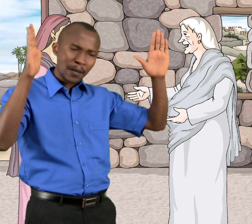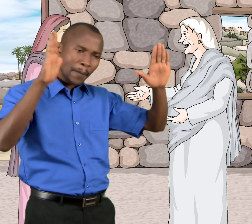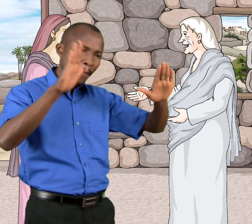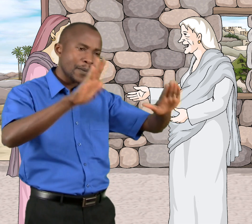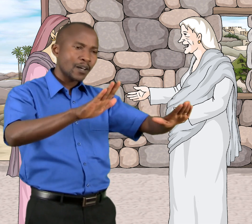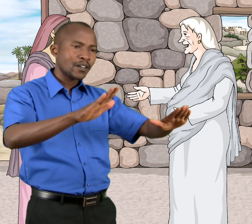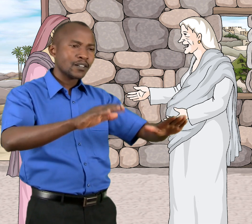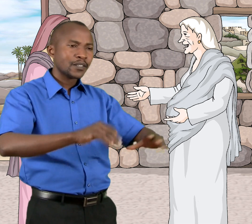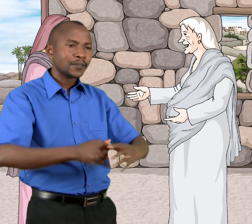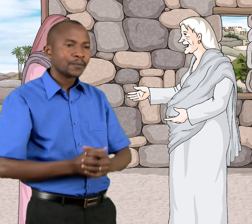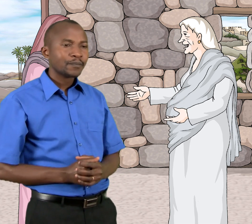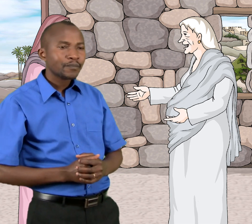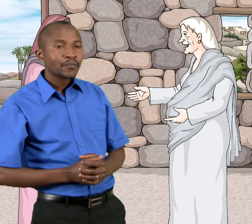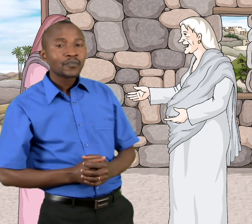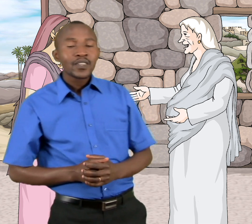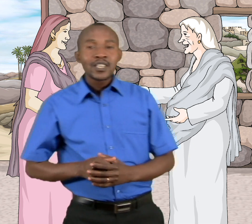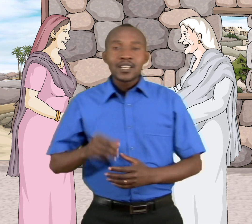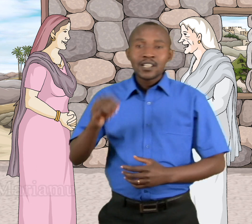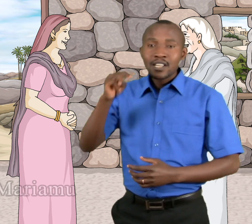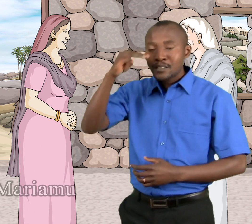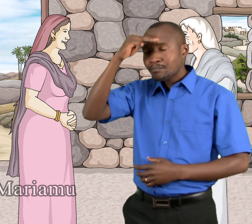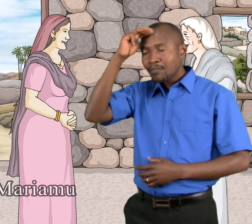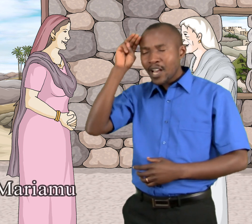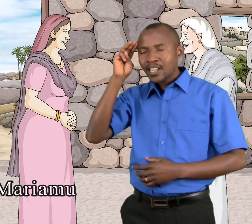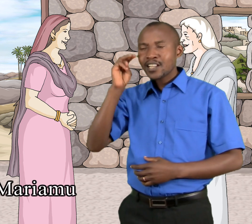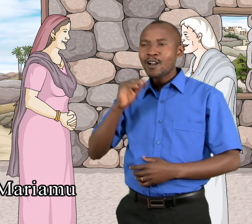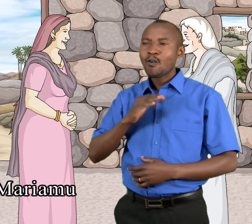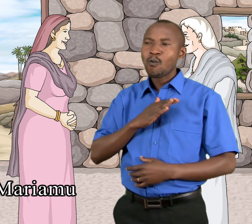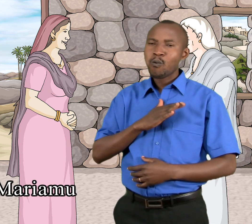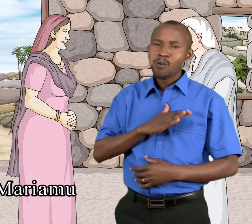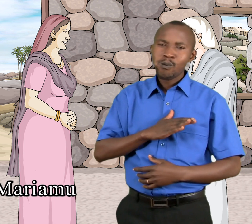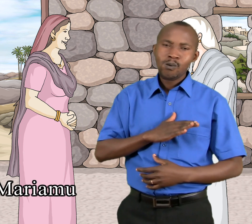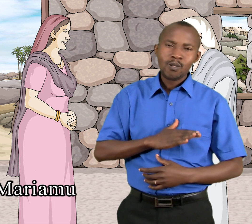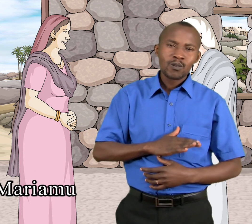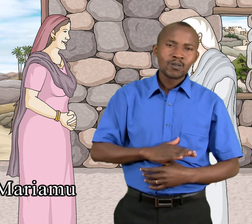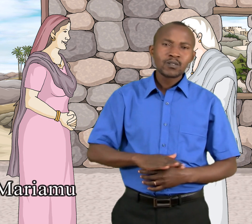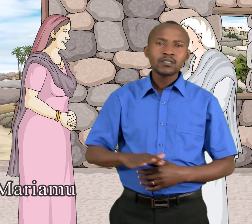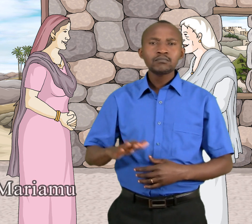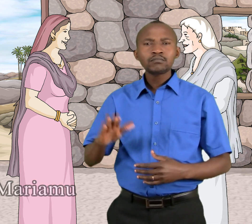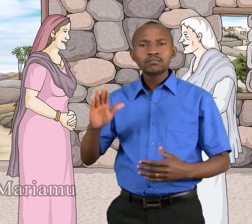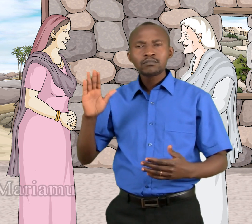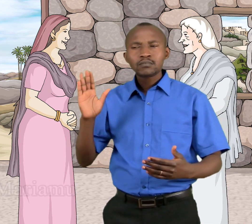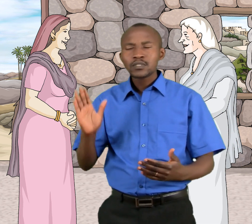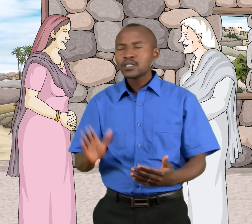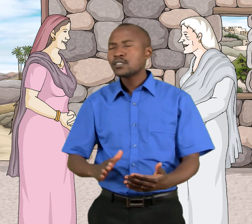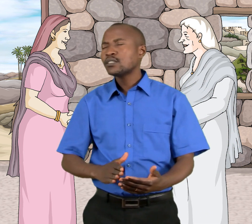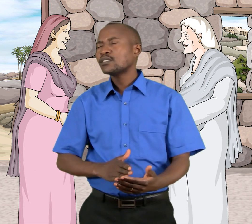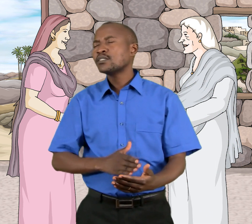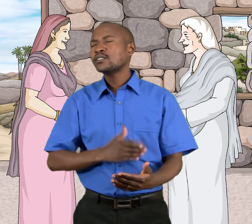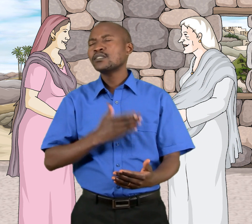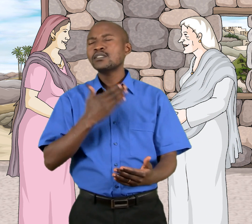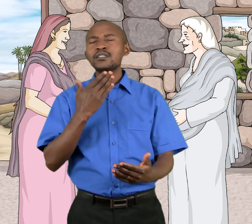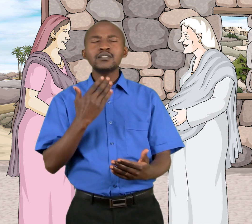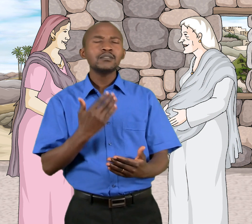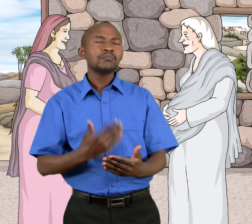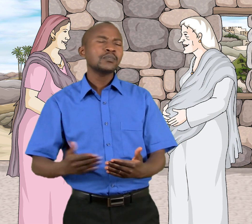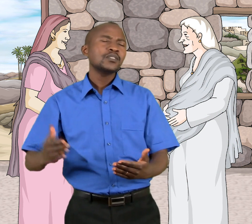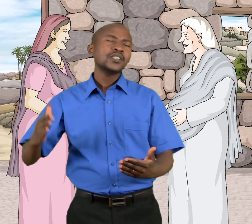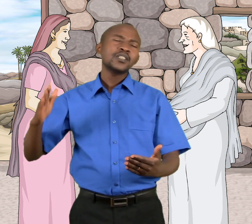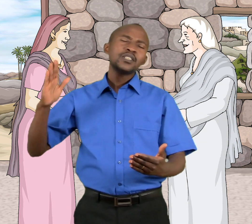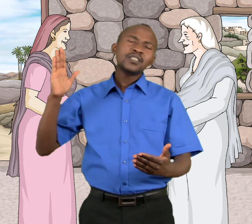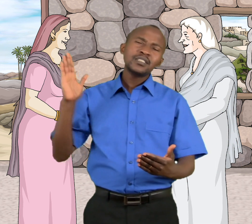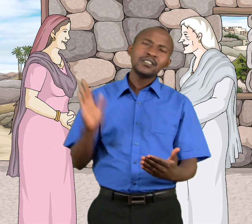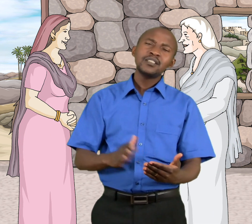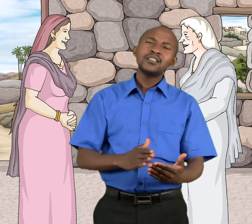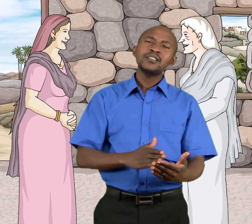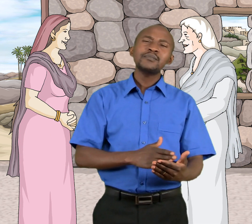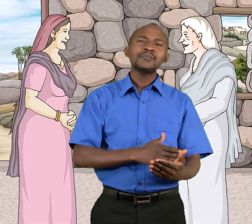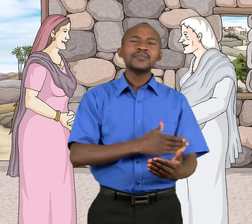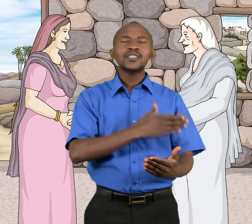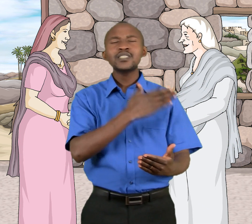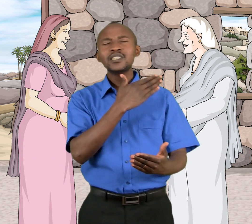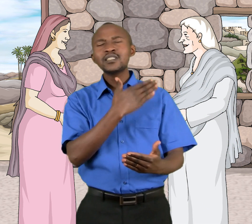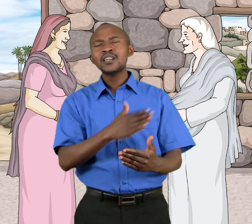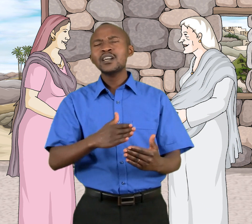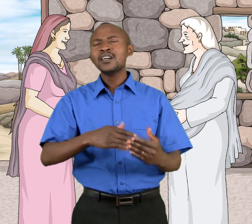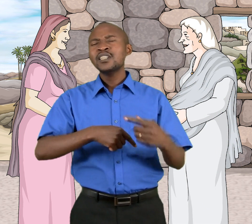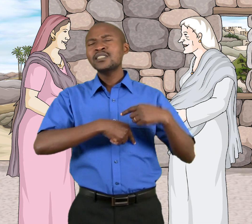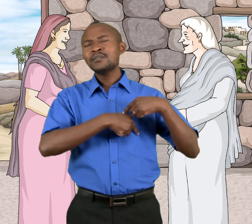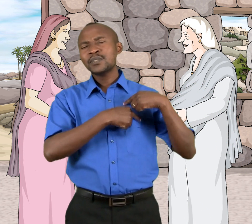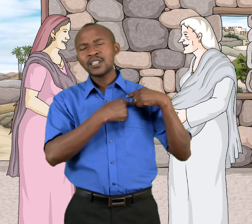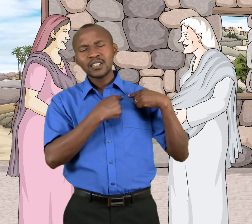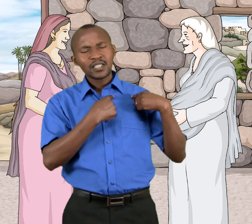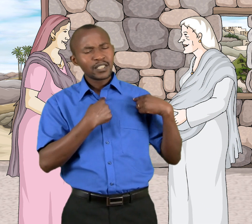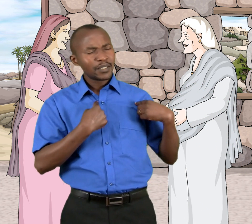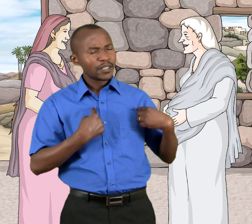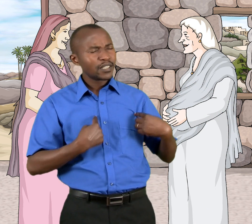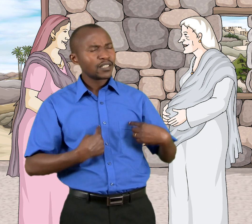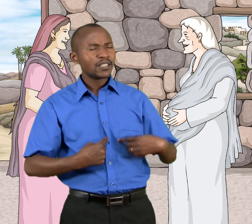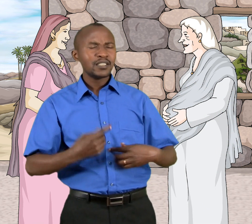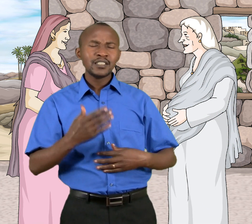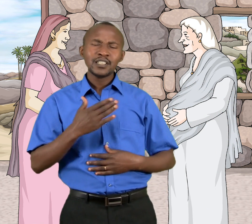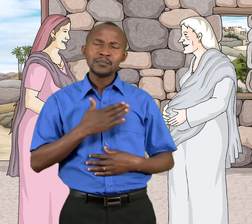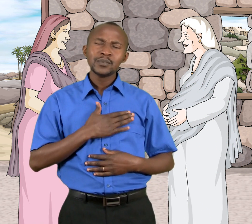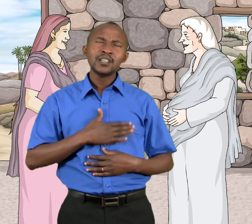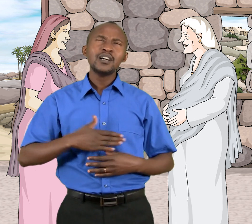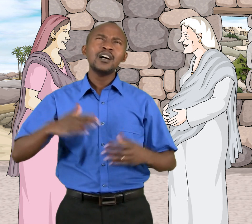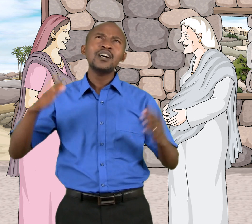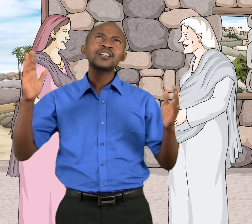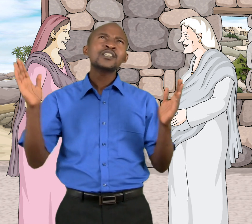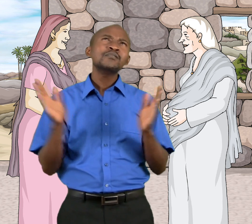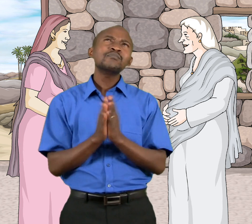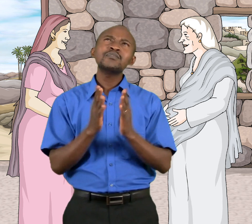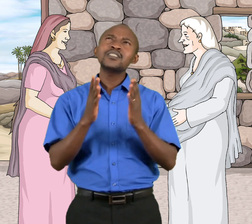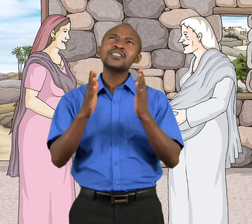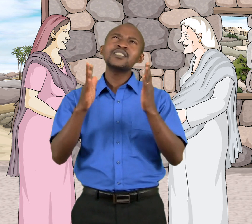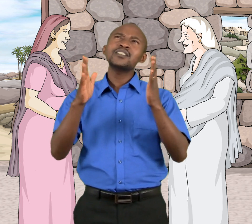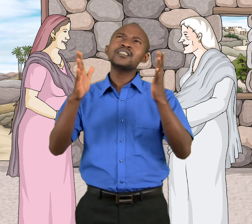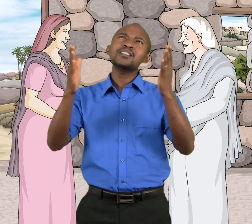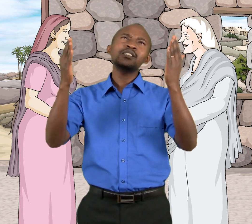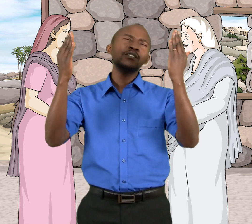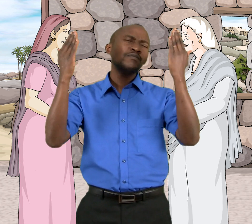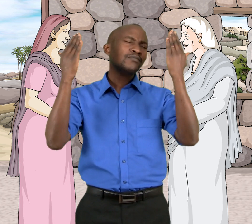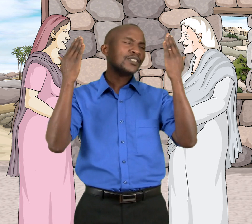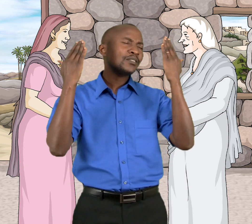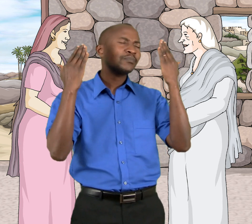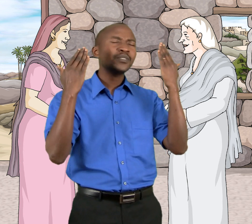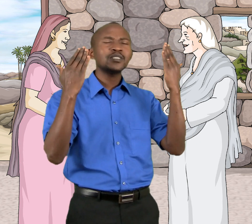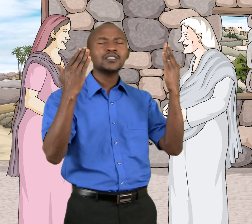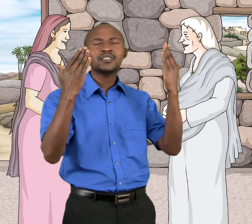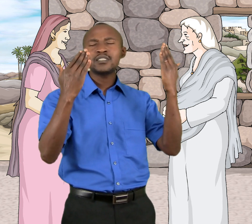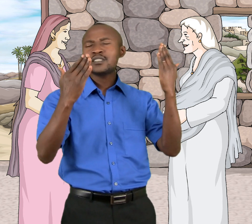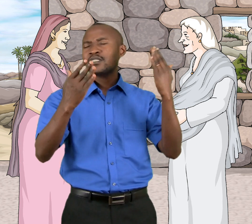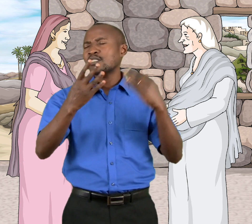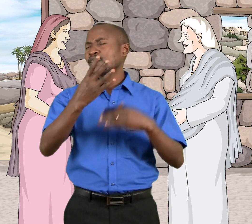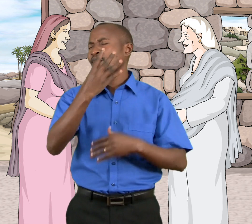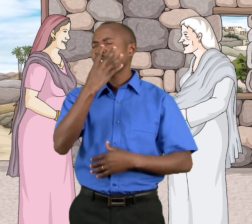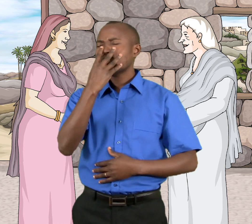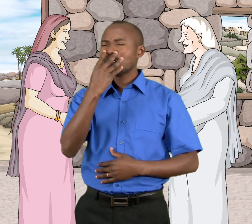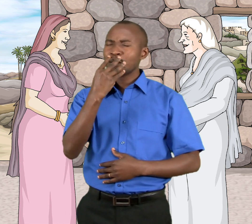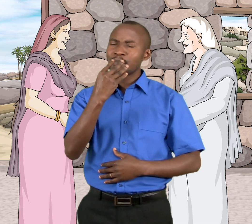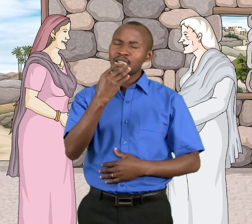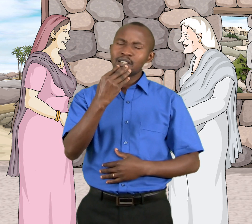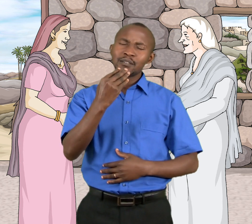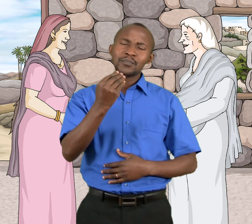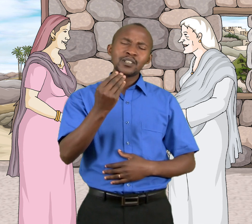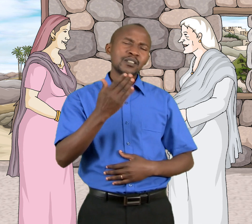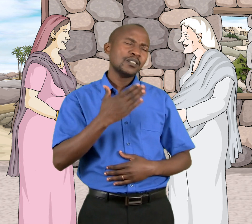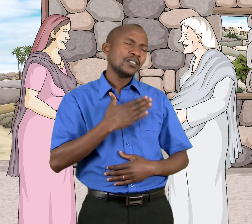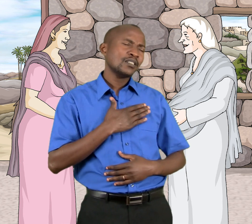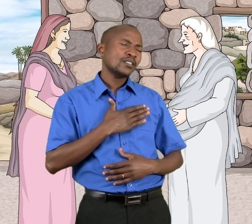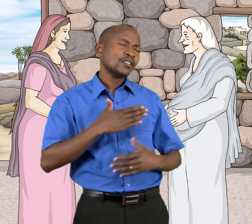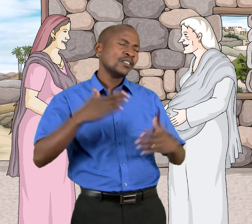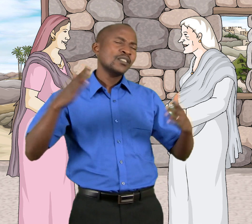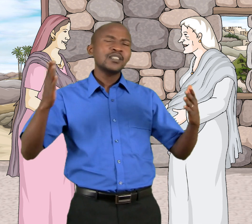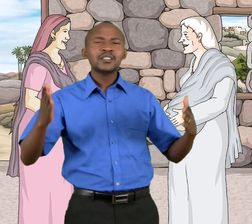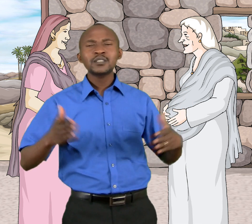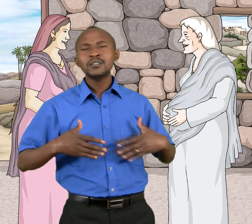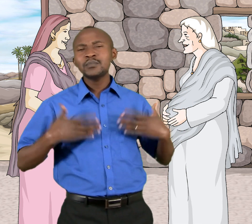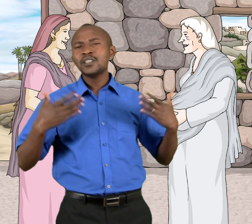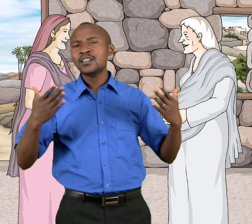Then Mary said: “My soul magnifies the Lord, and my spirit rejoices in God my Savior! For He has looked with favor on the humble state of His servant. From now on all generations will call me blessed. For the Mighty One has done great things for me.